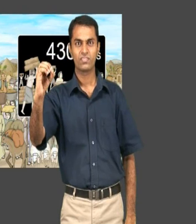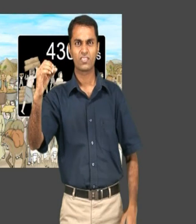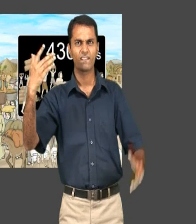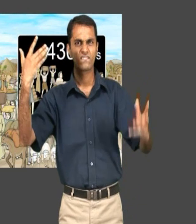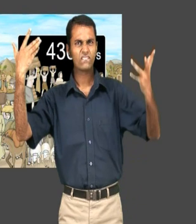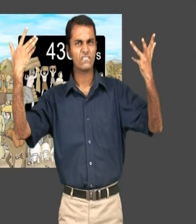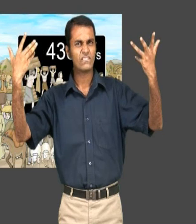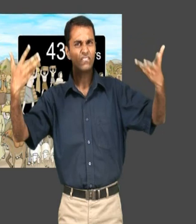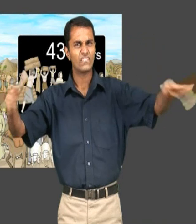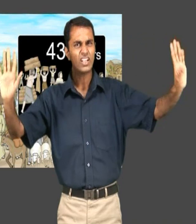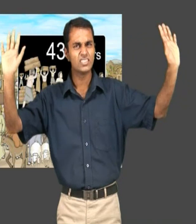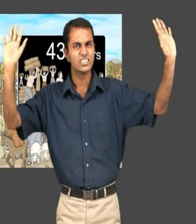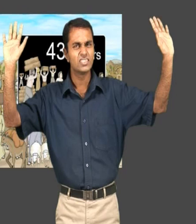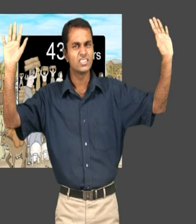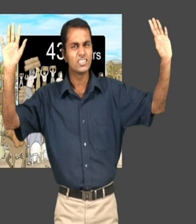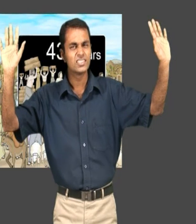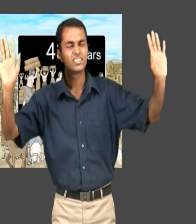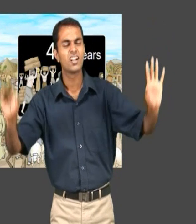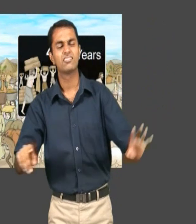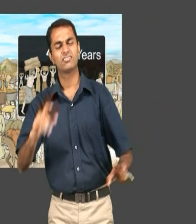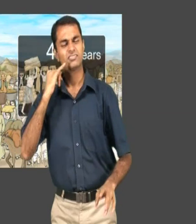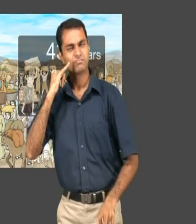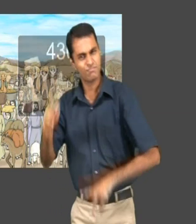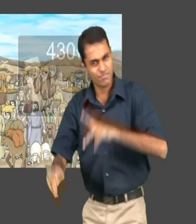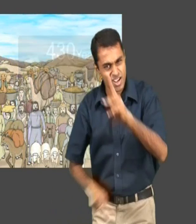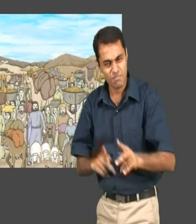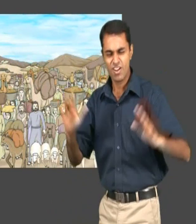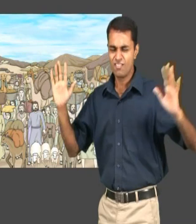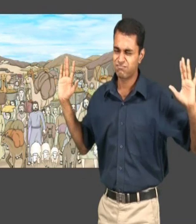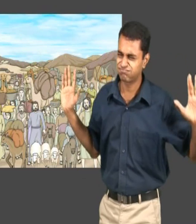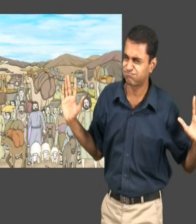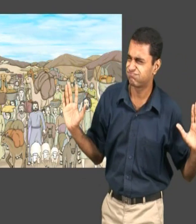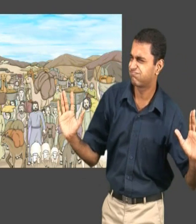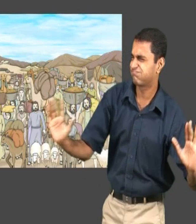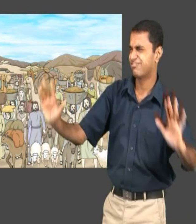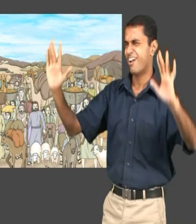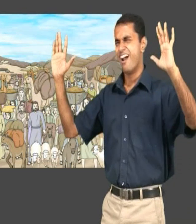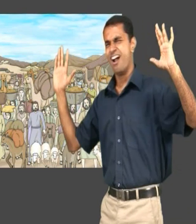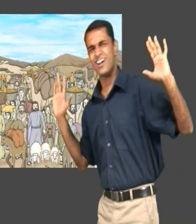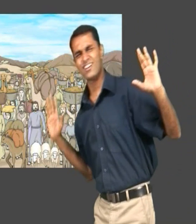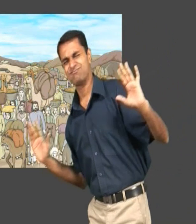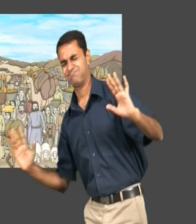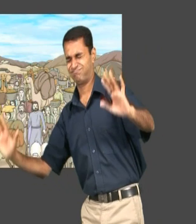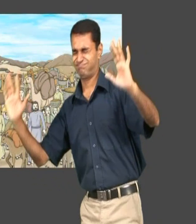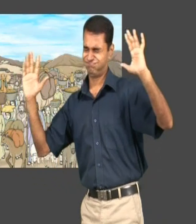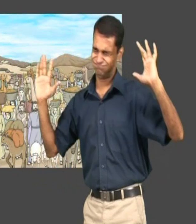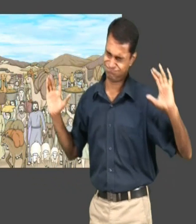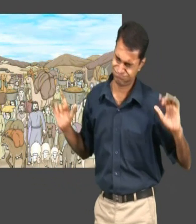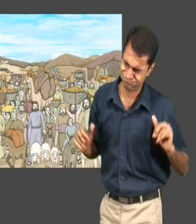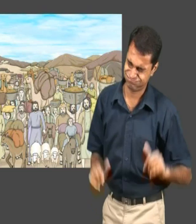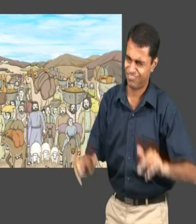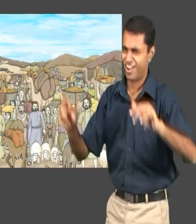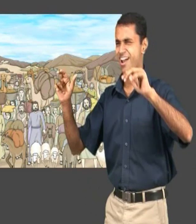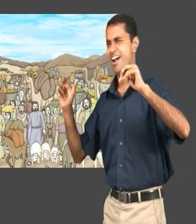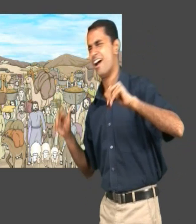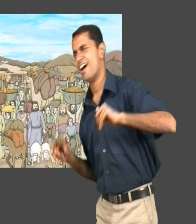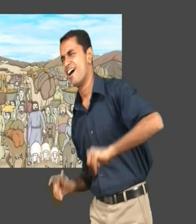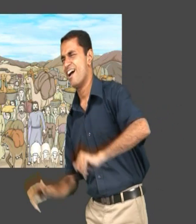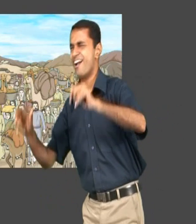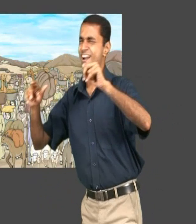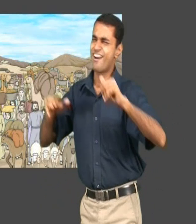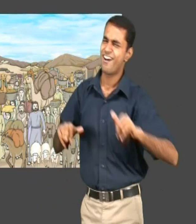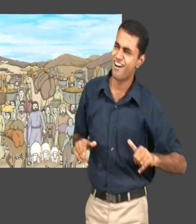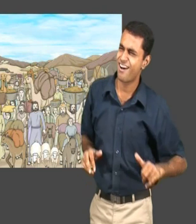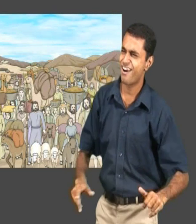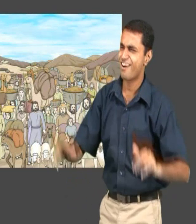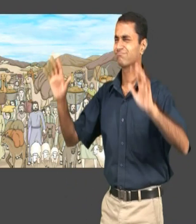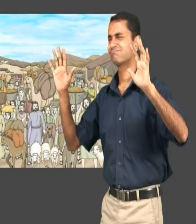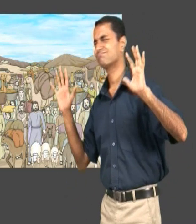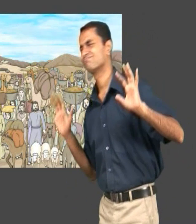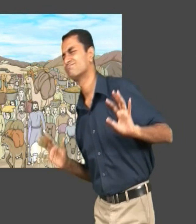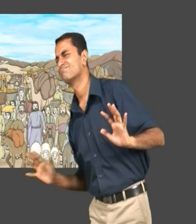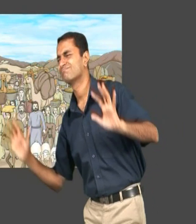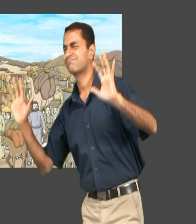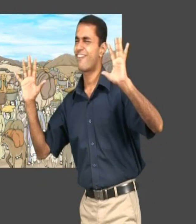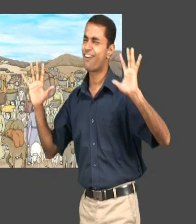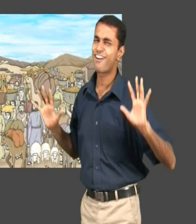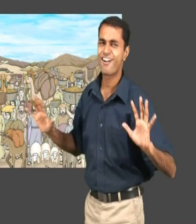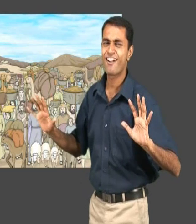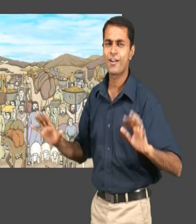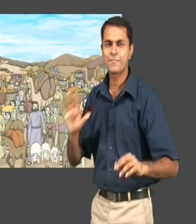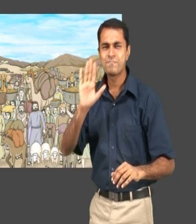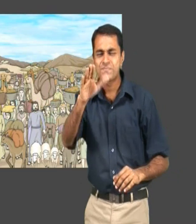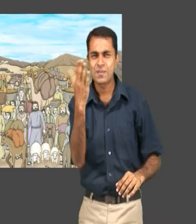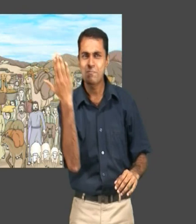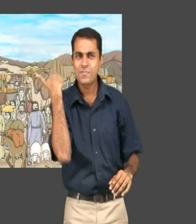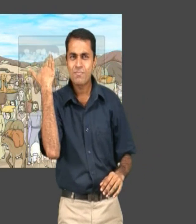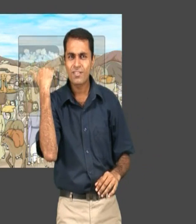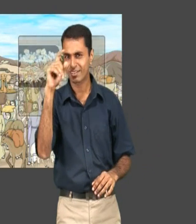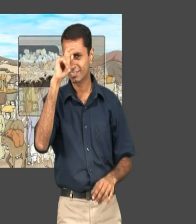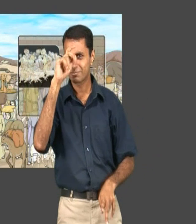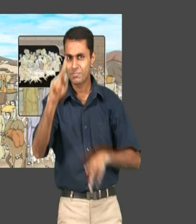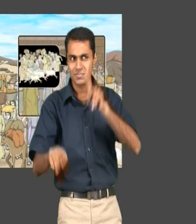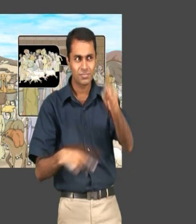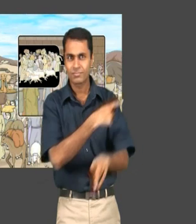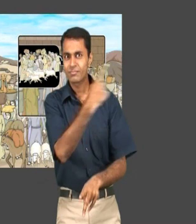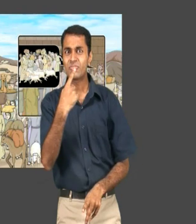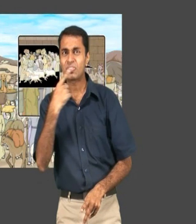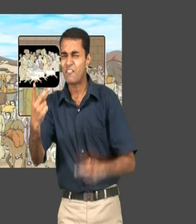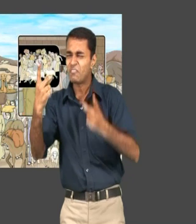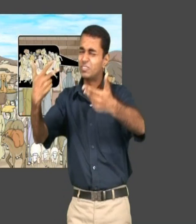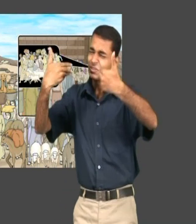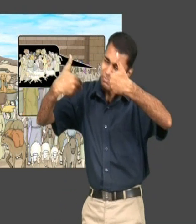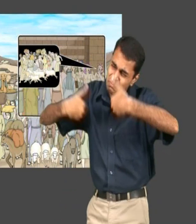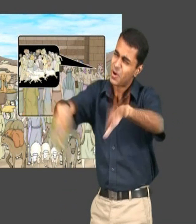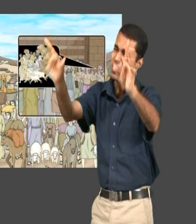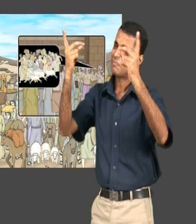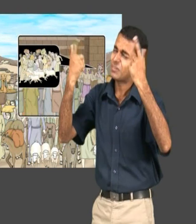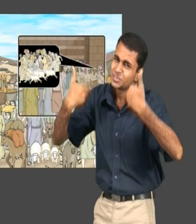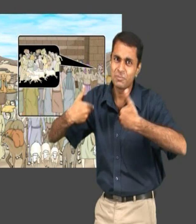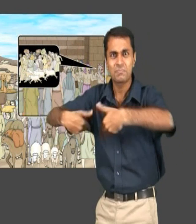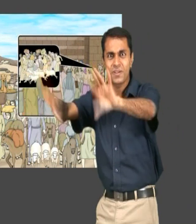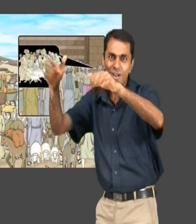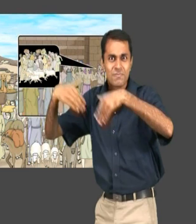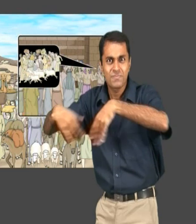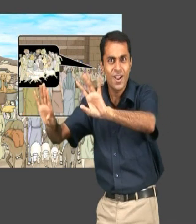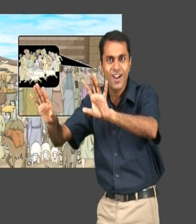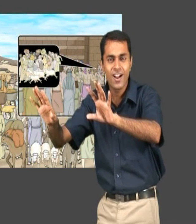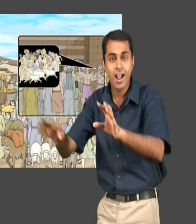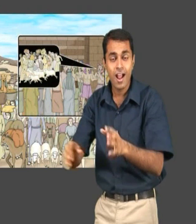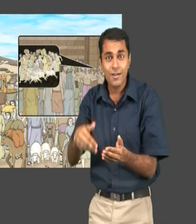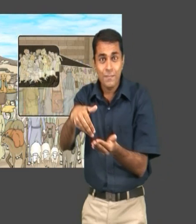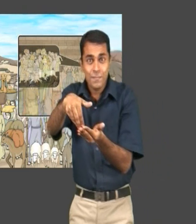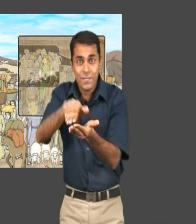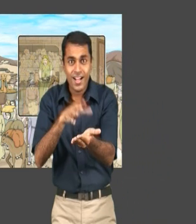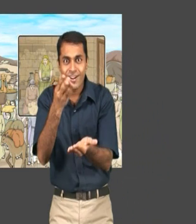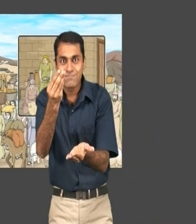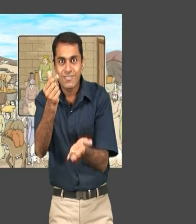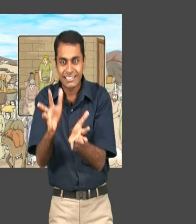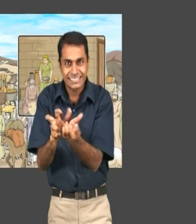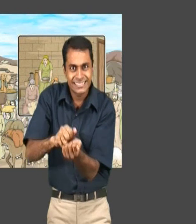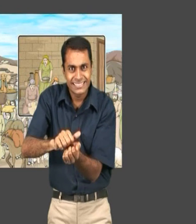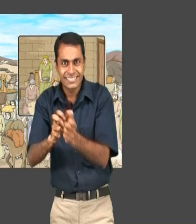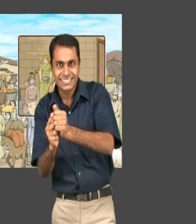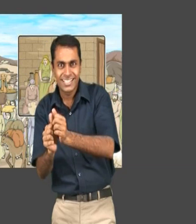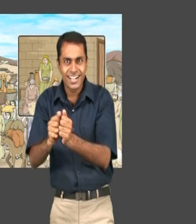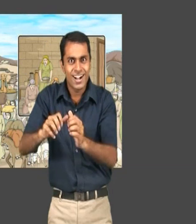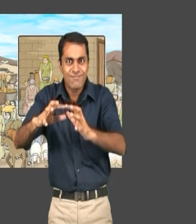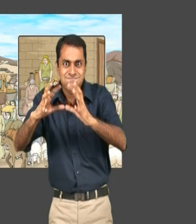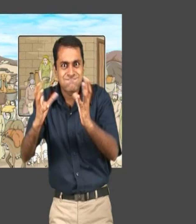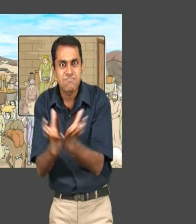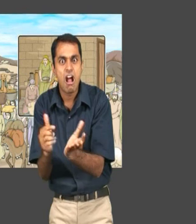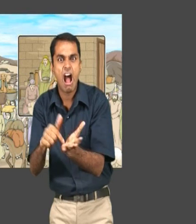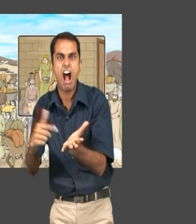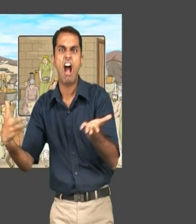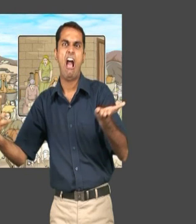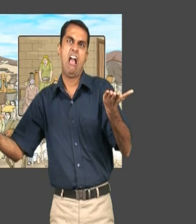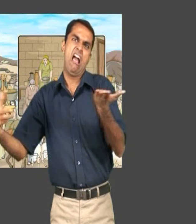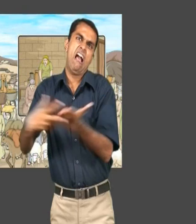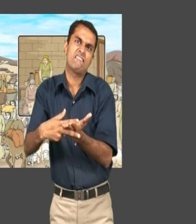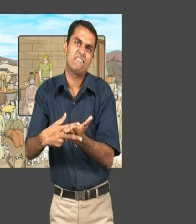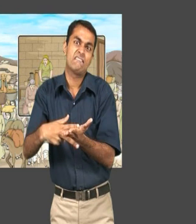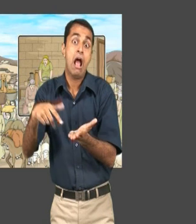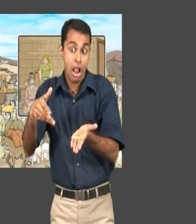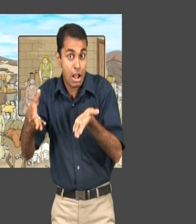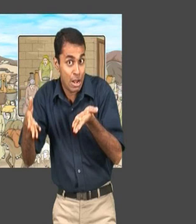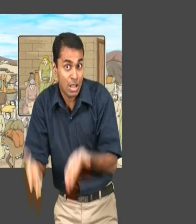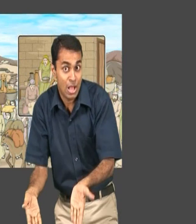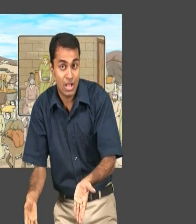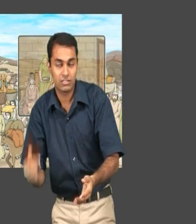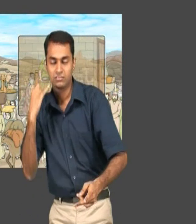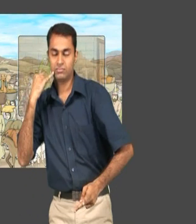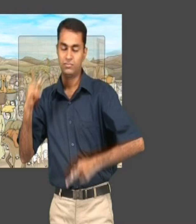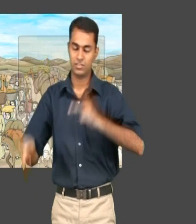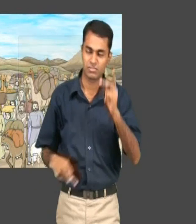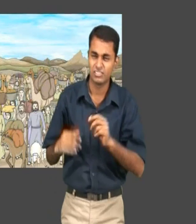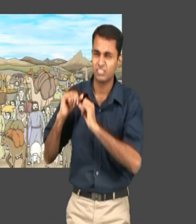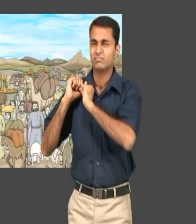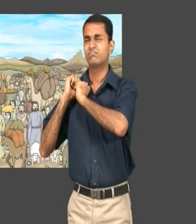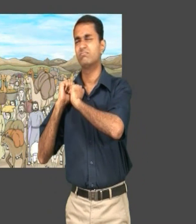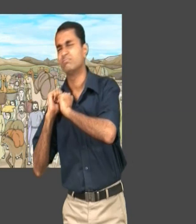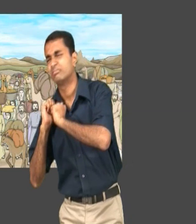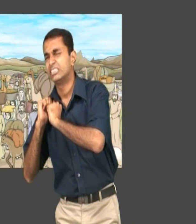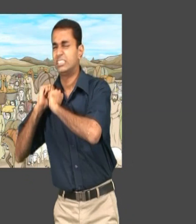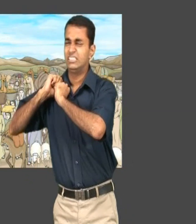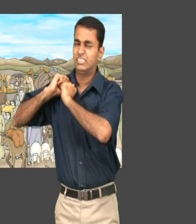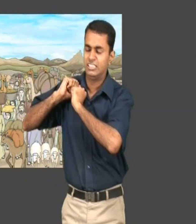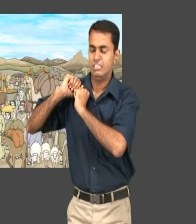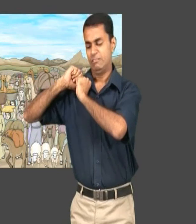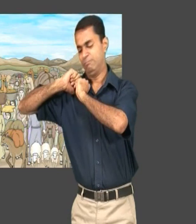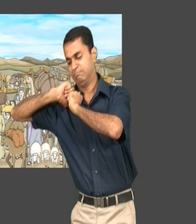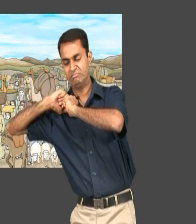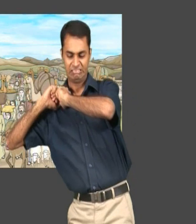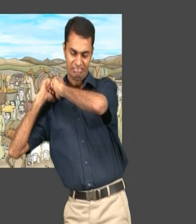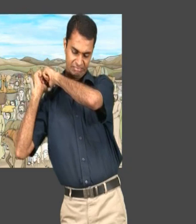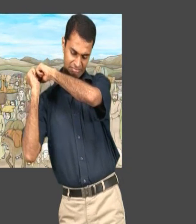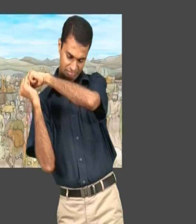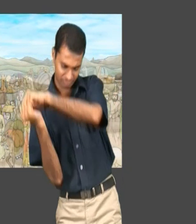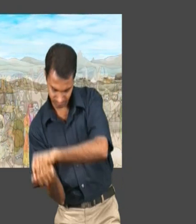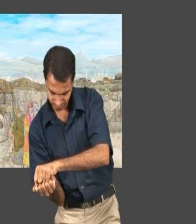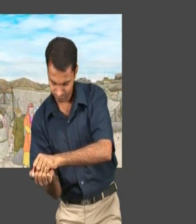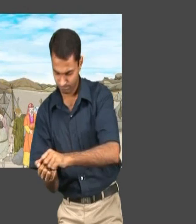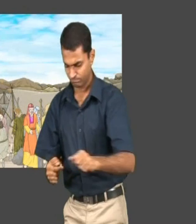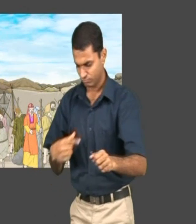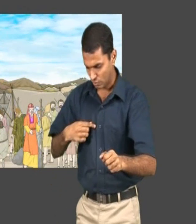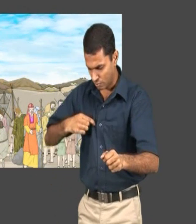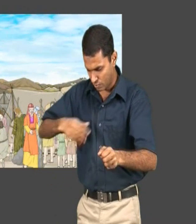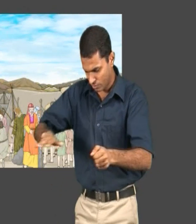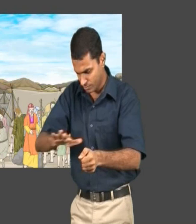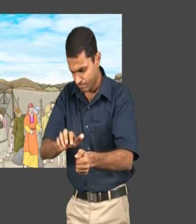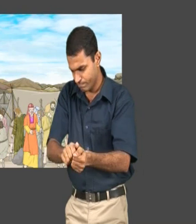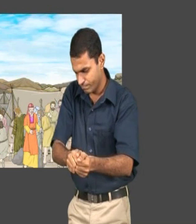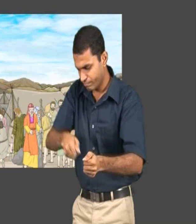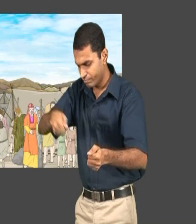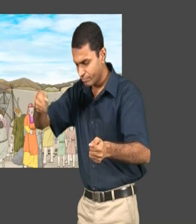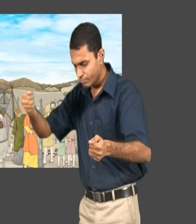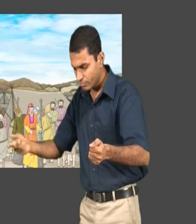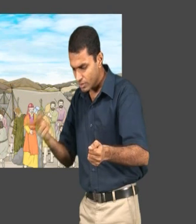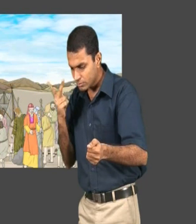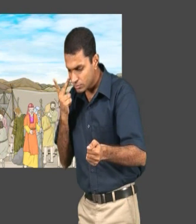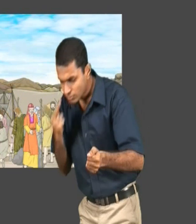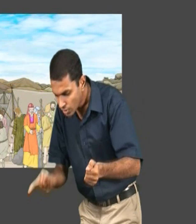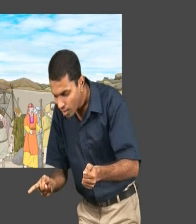For when they had been driven out of Egypt, they could not delay and had not prepared any provisions for themselves.